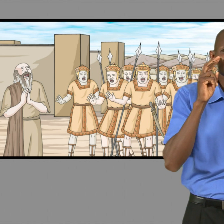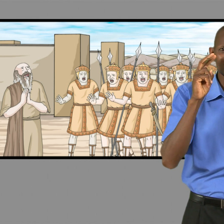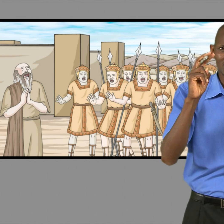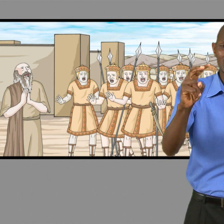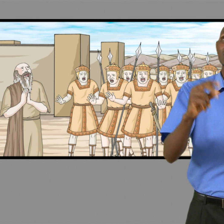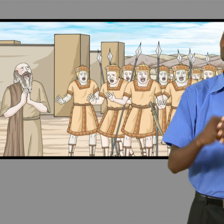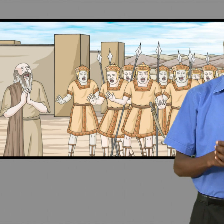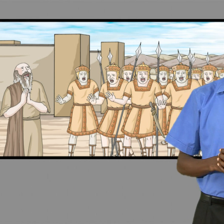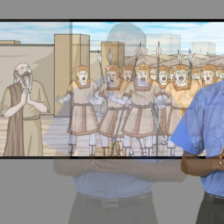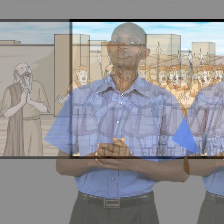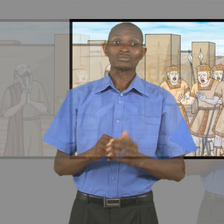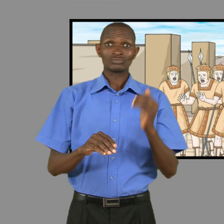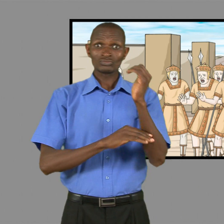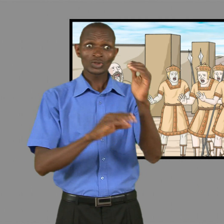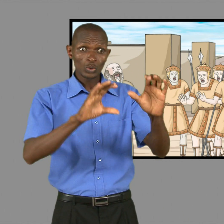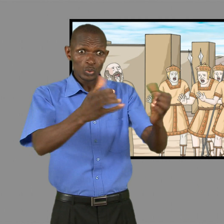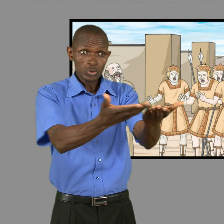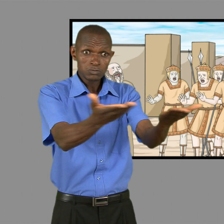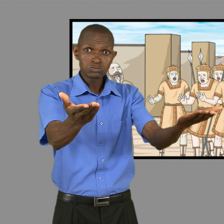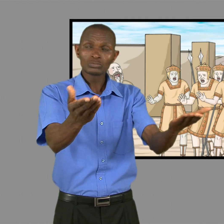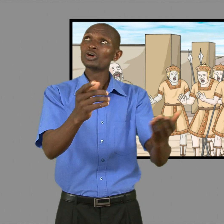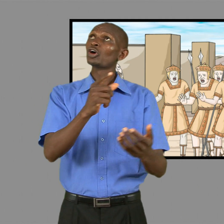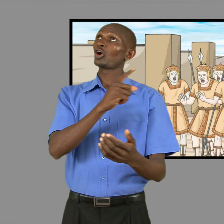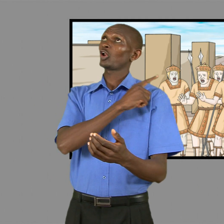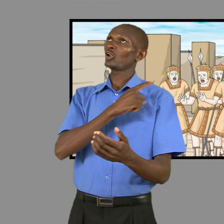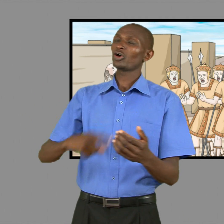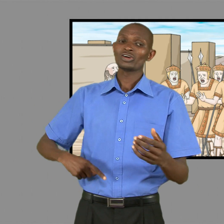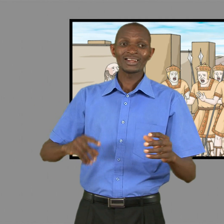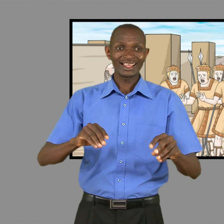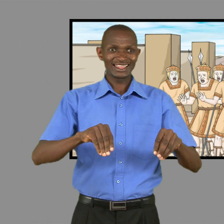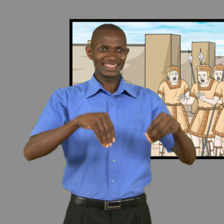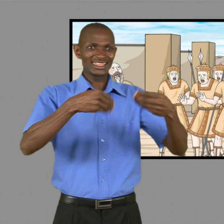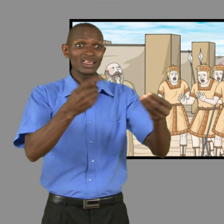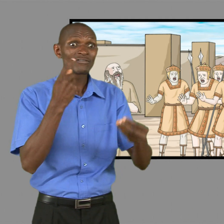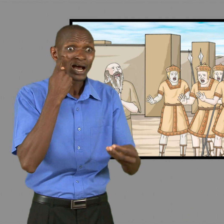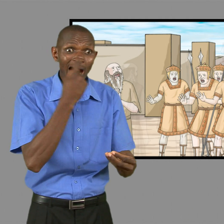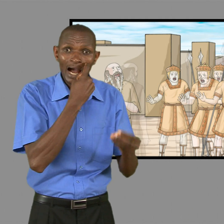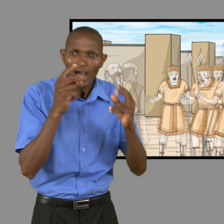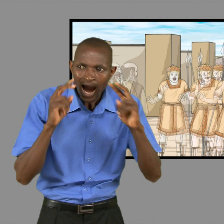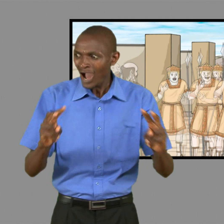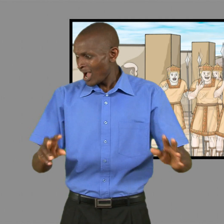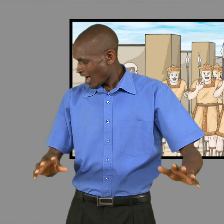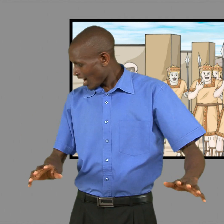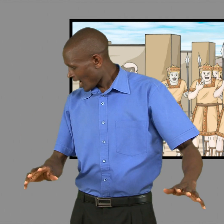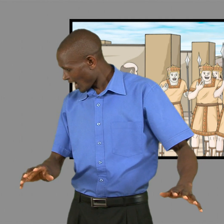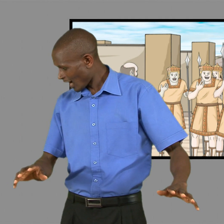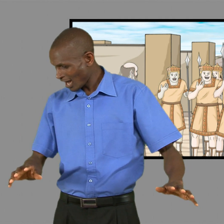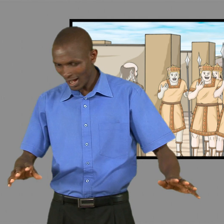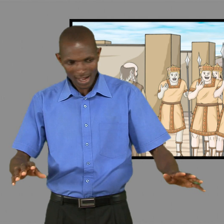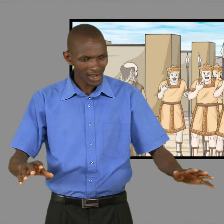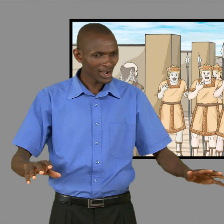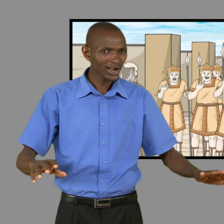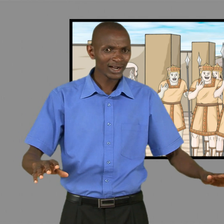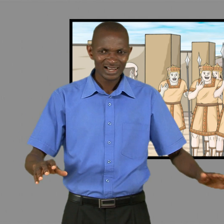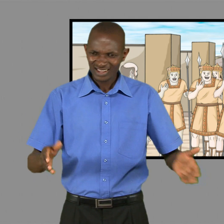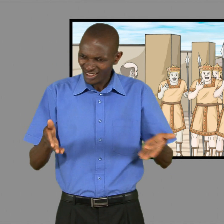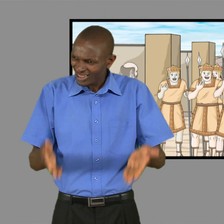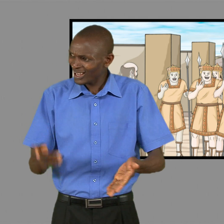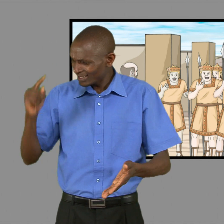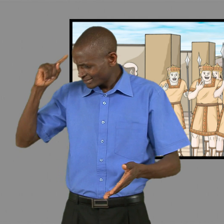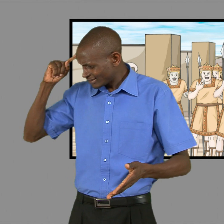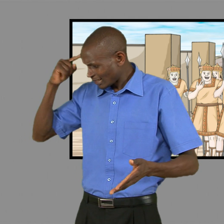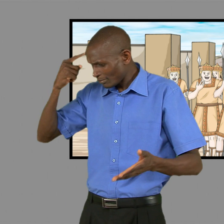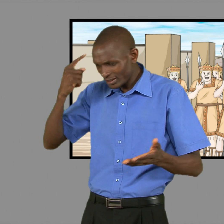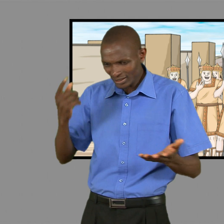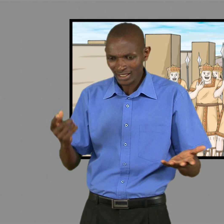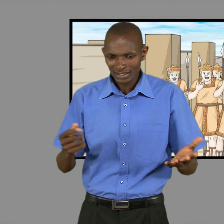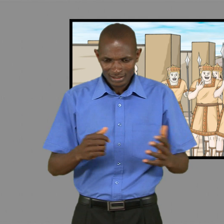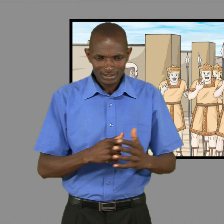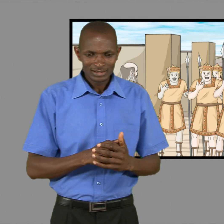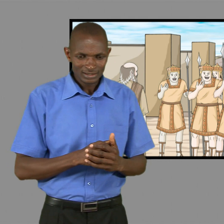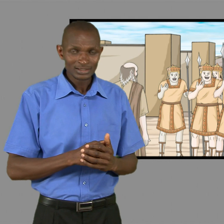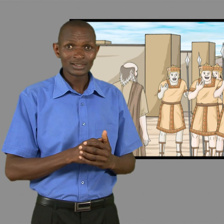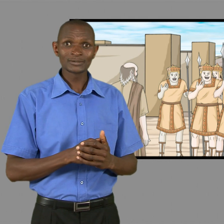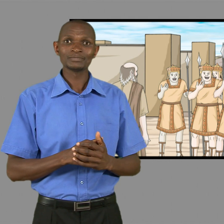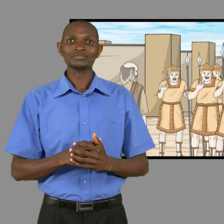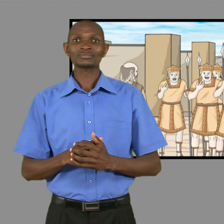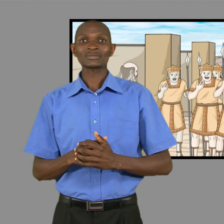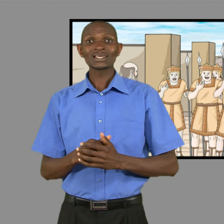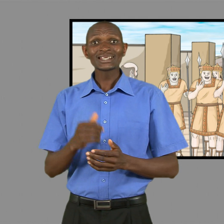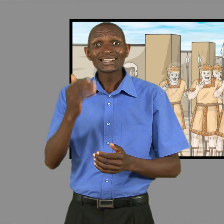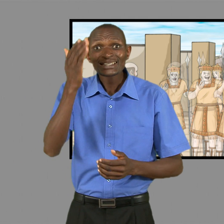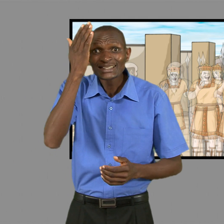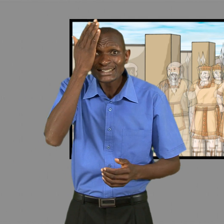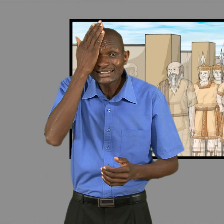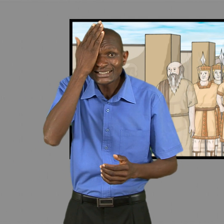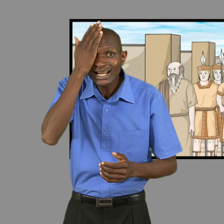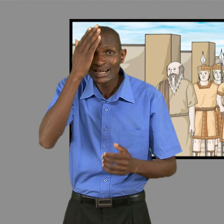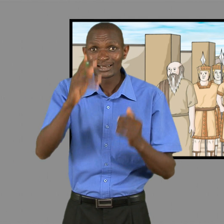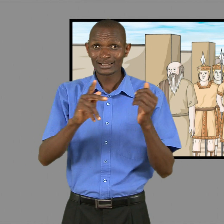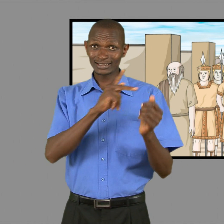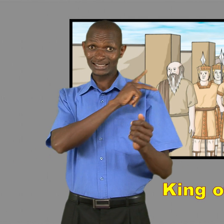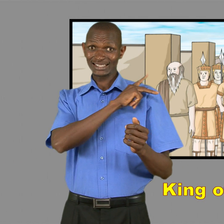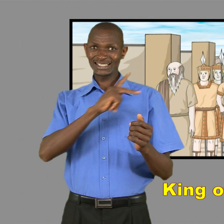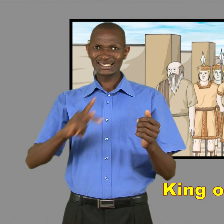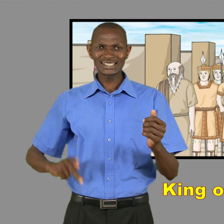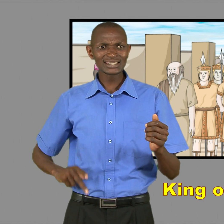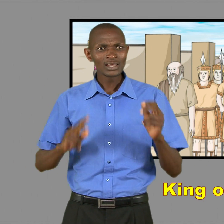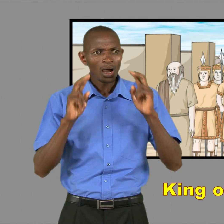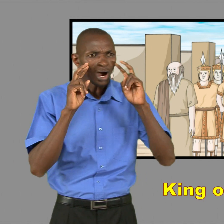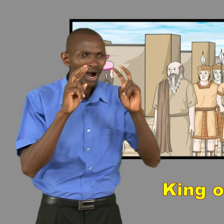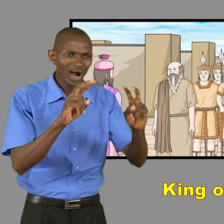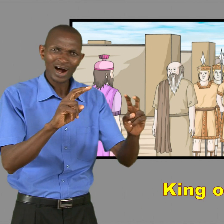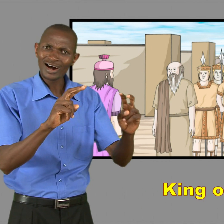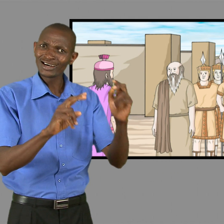Then the LORD opened their eyes, and they looked around and discovered that they were in Samaria.